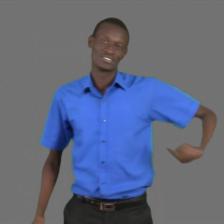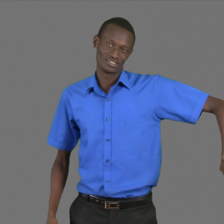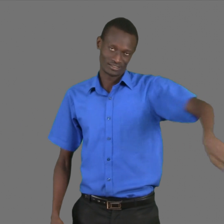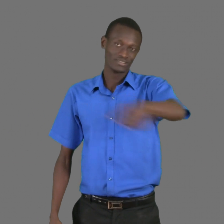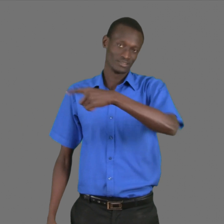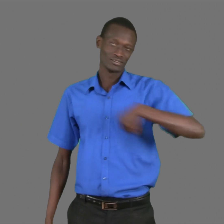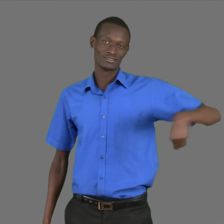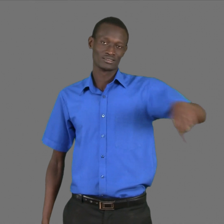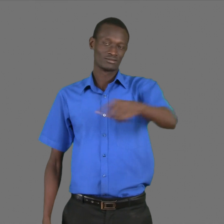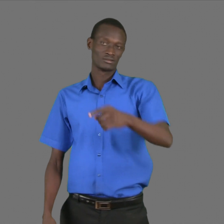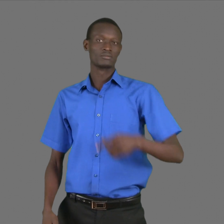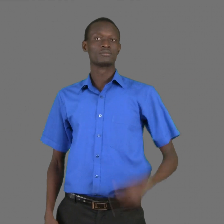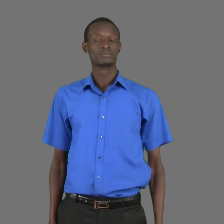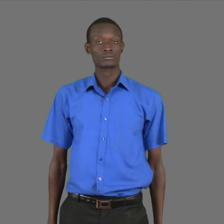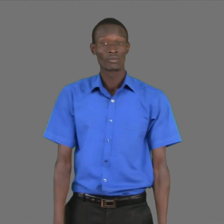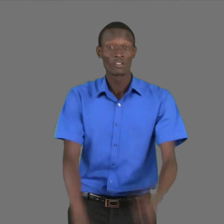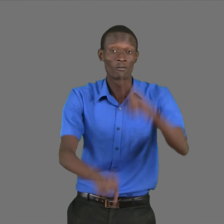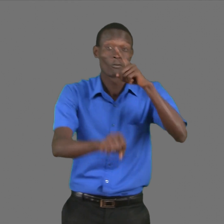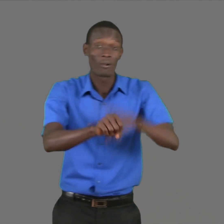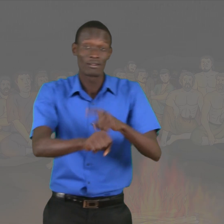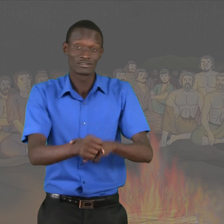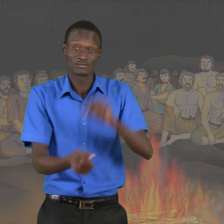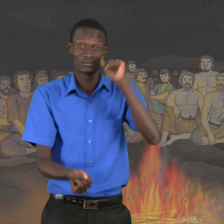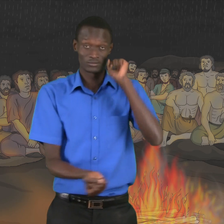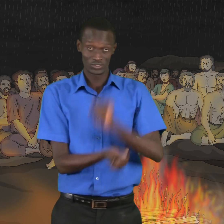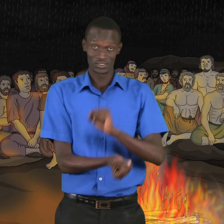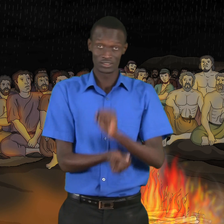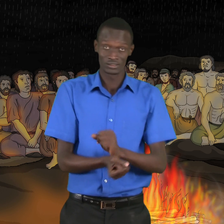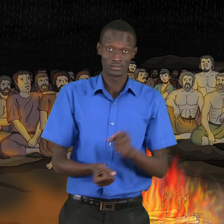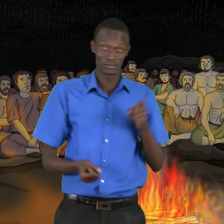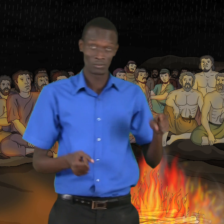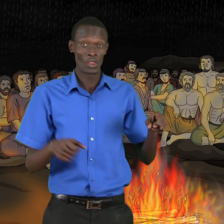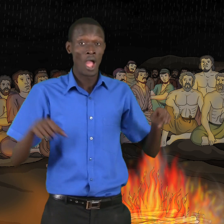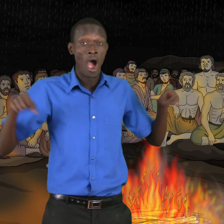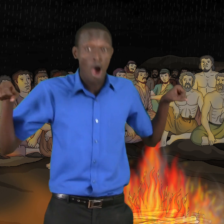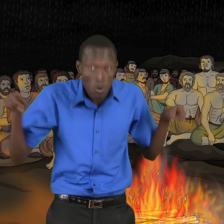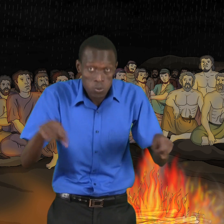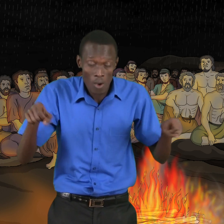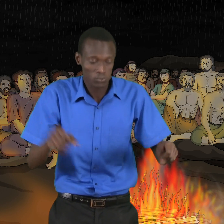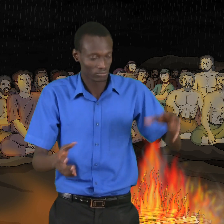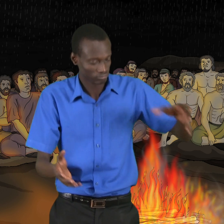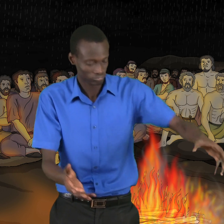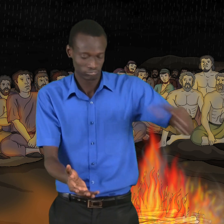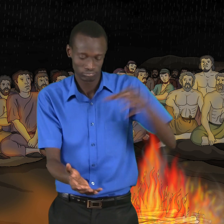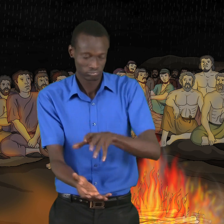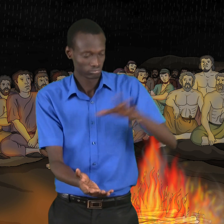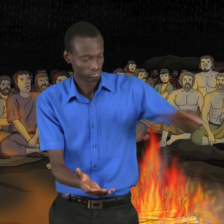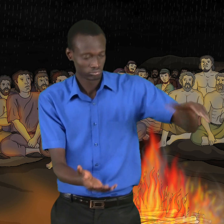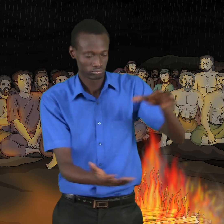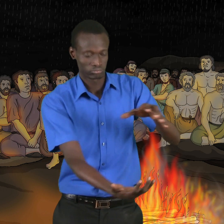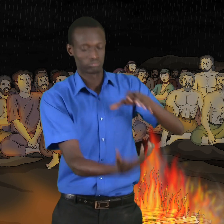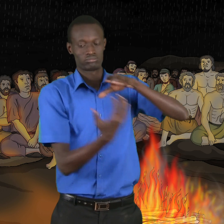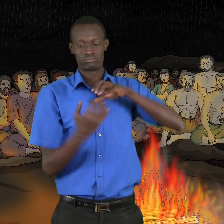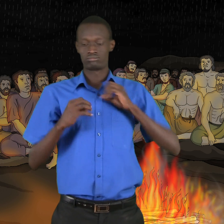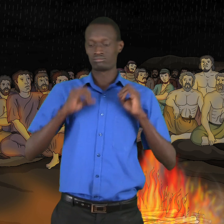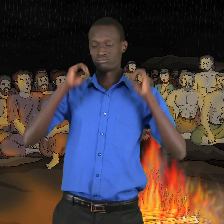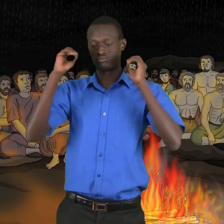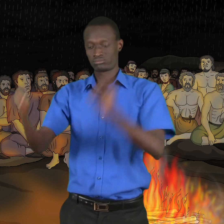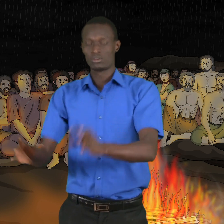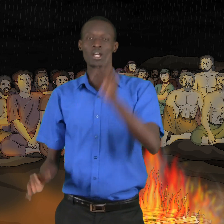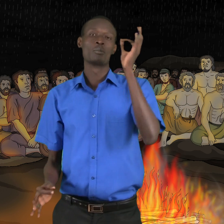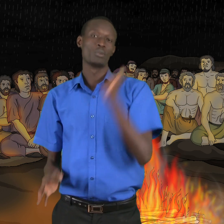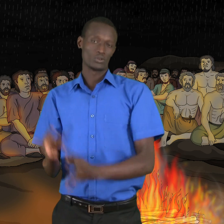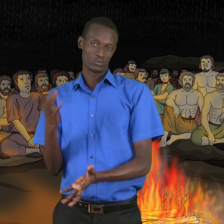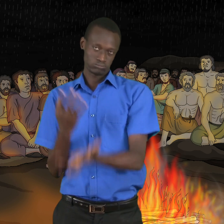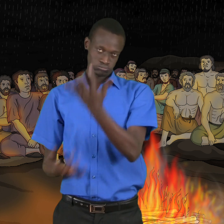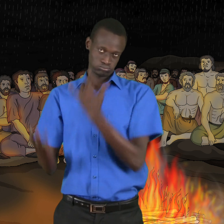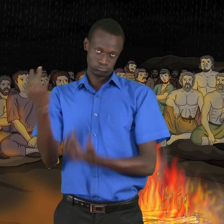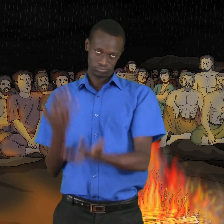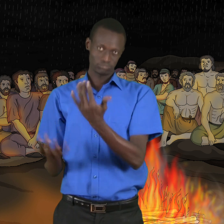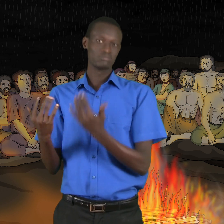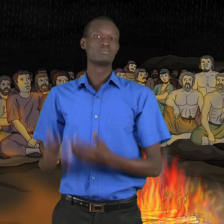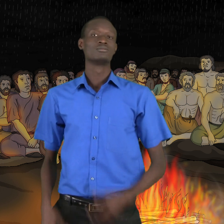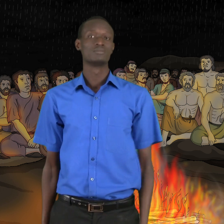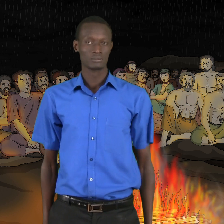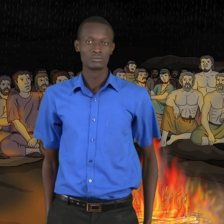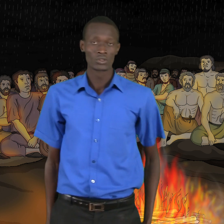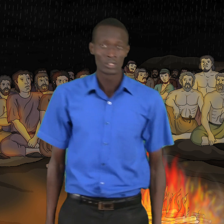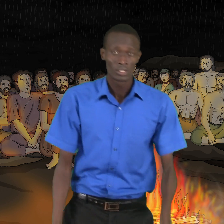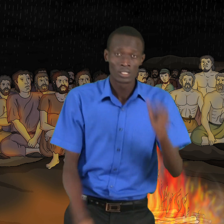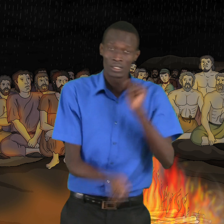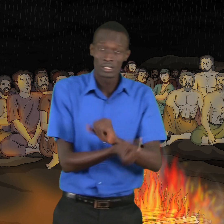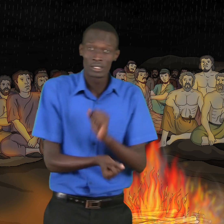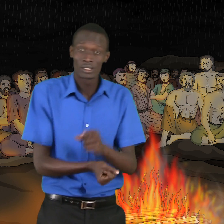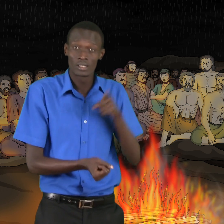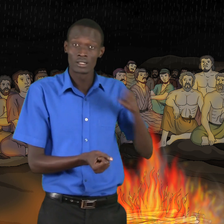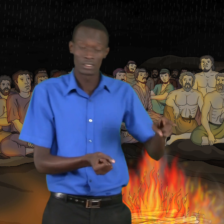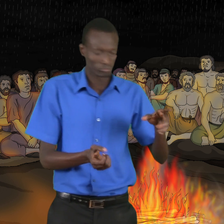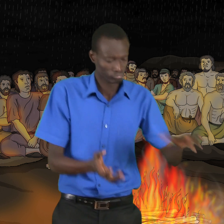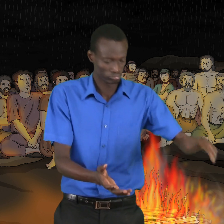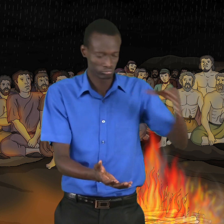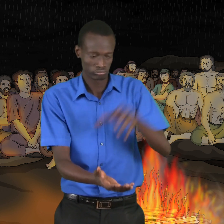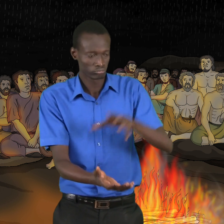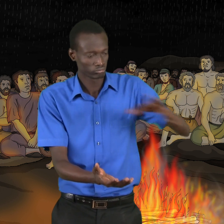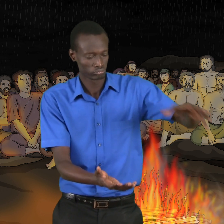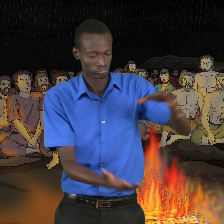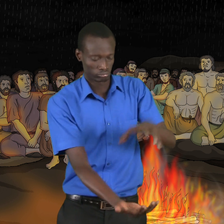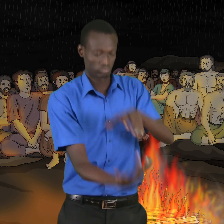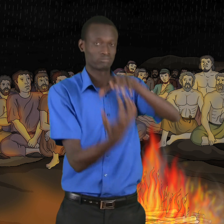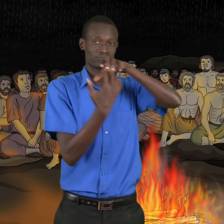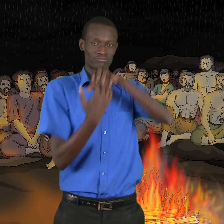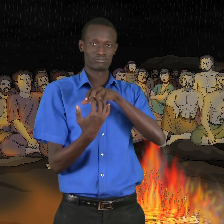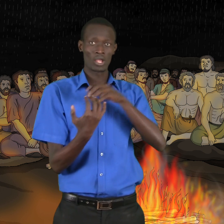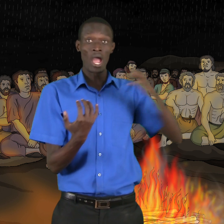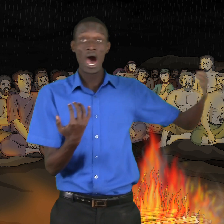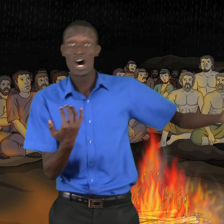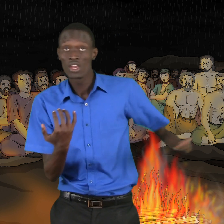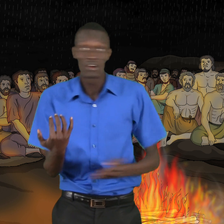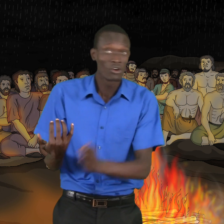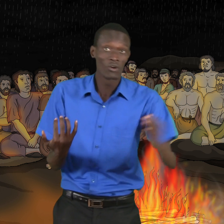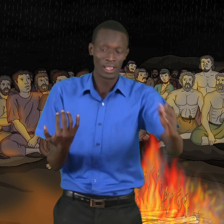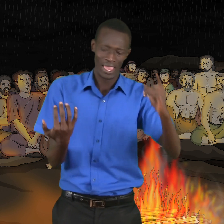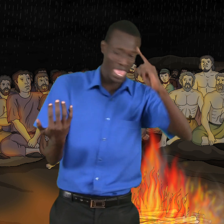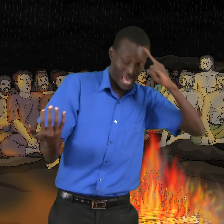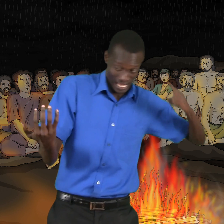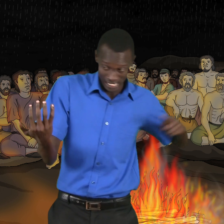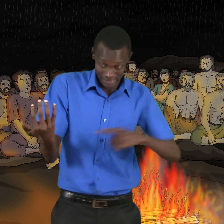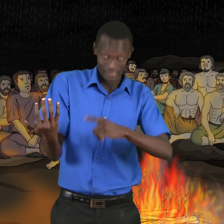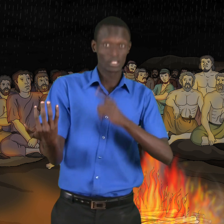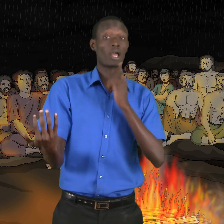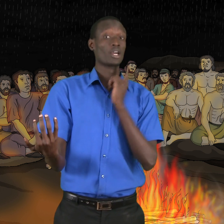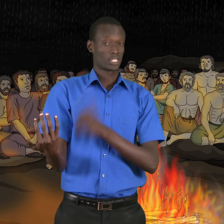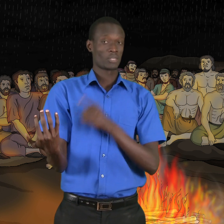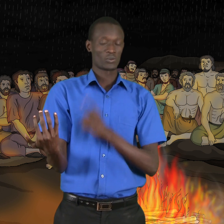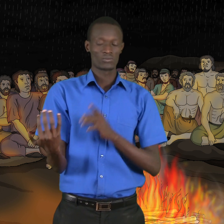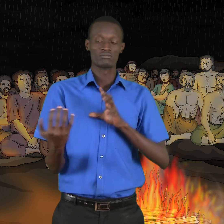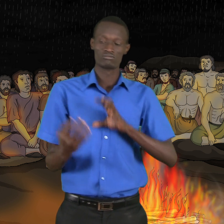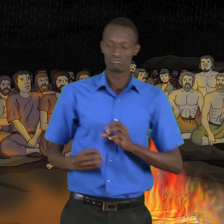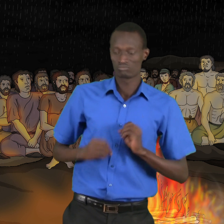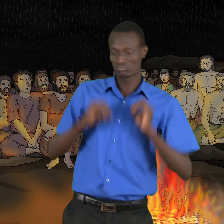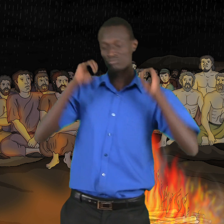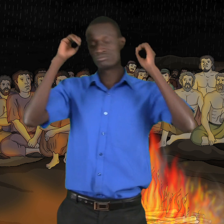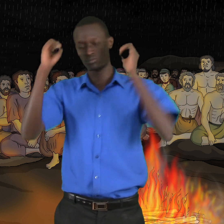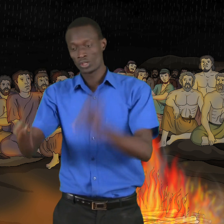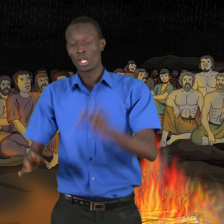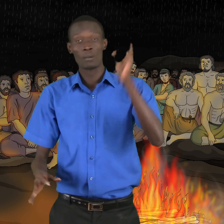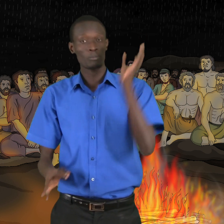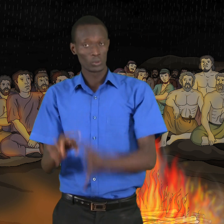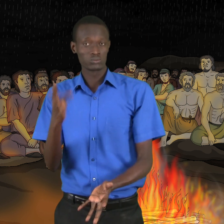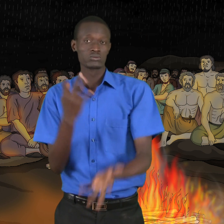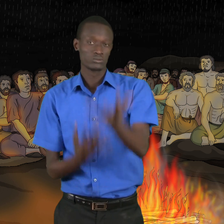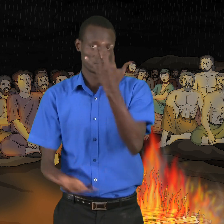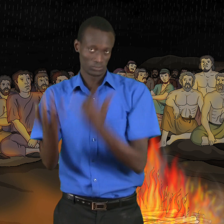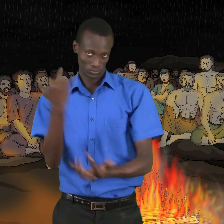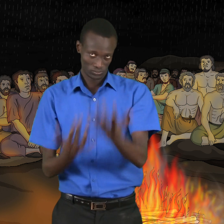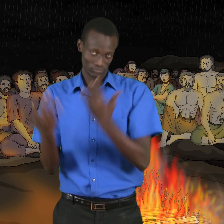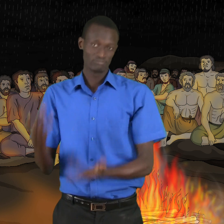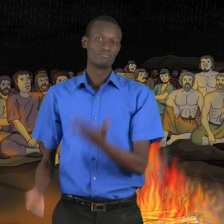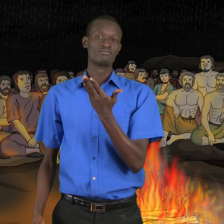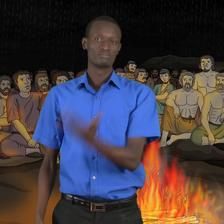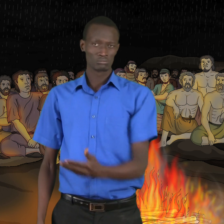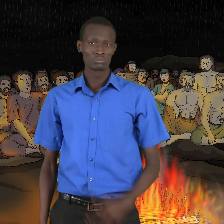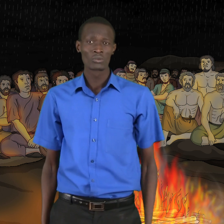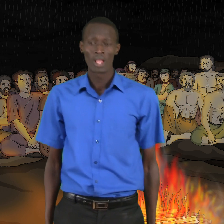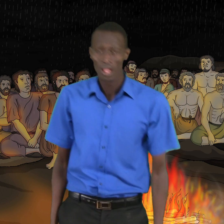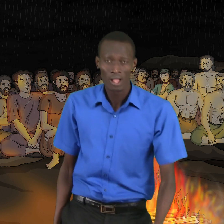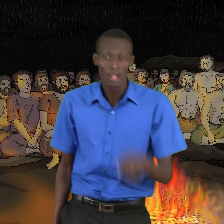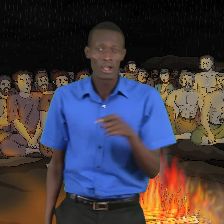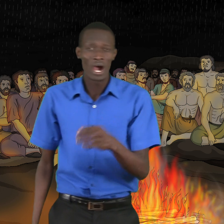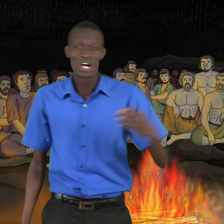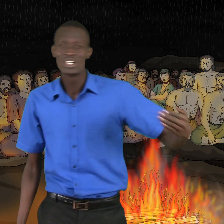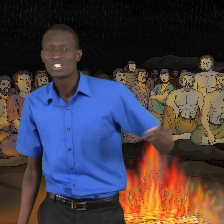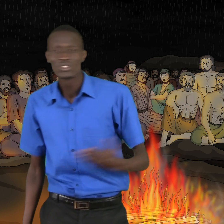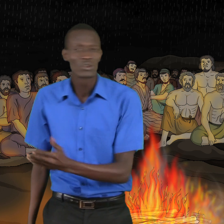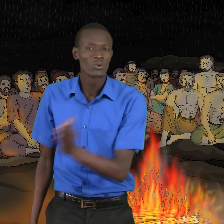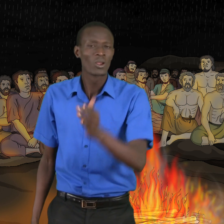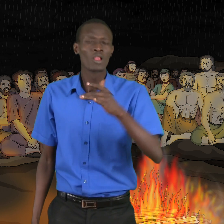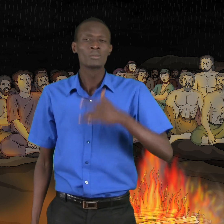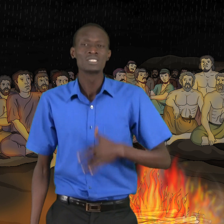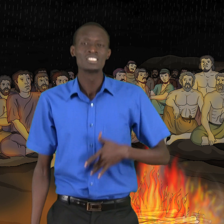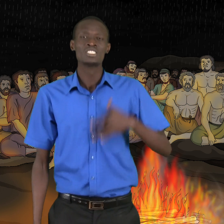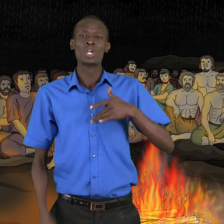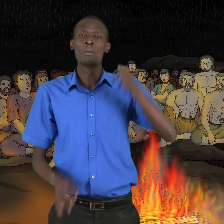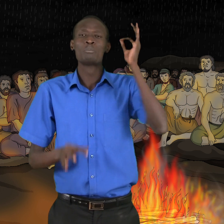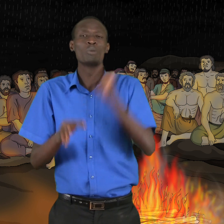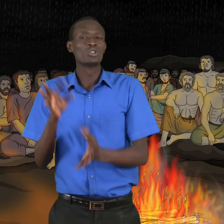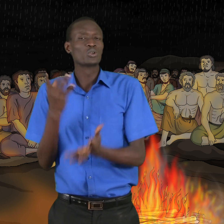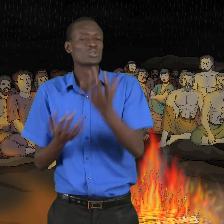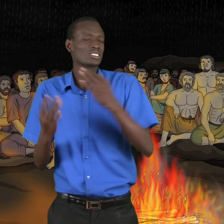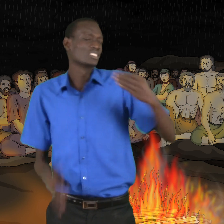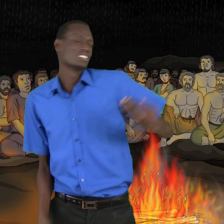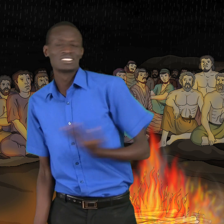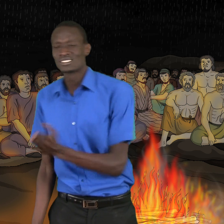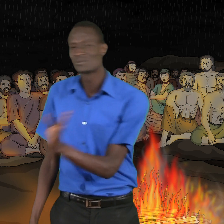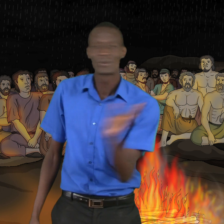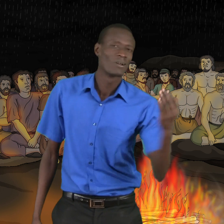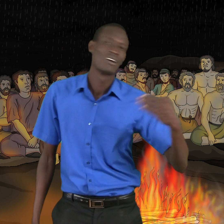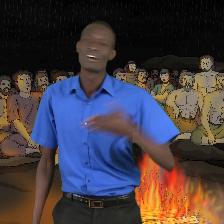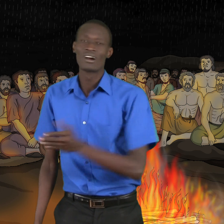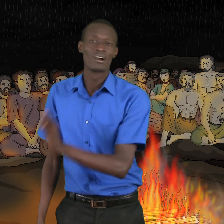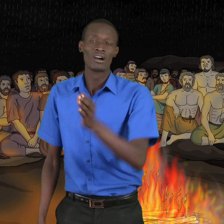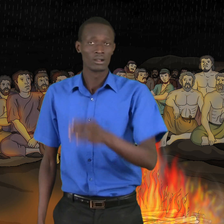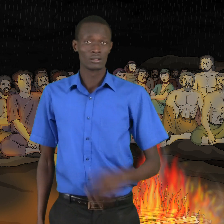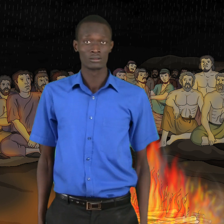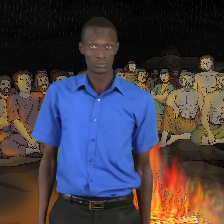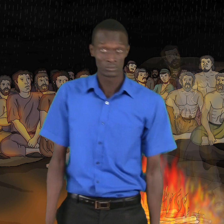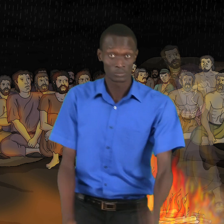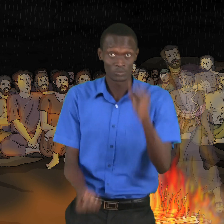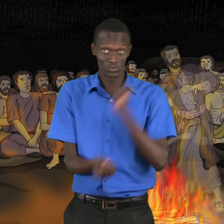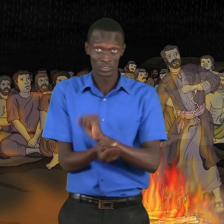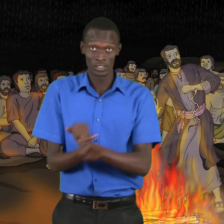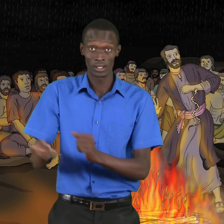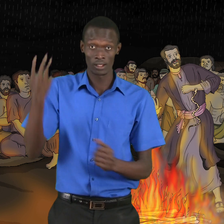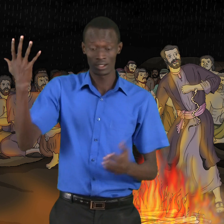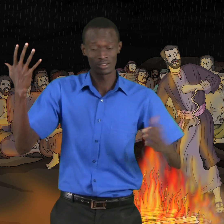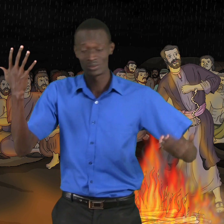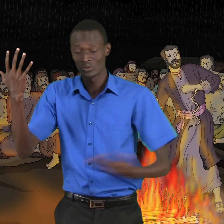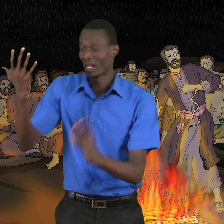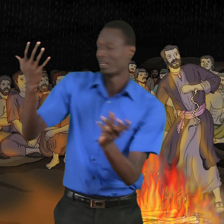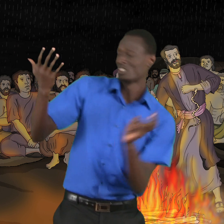They kindled a fire and welcomed all of us because it was raining and cold.